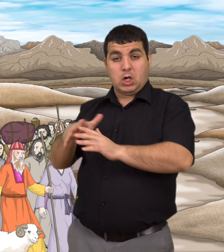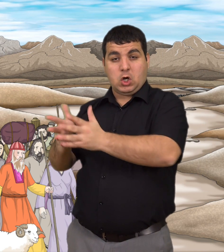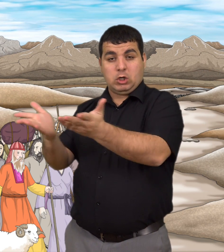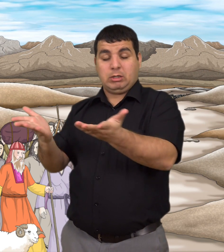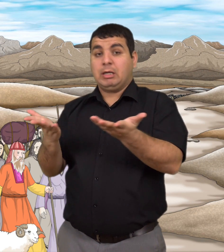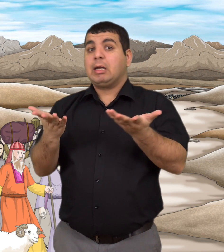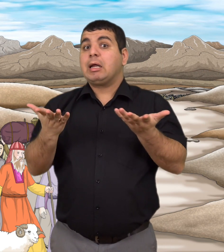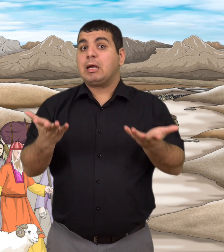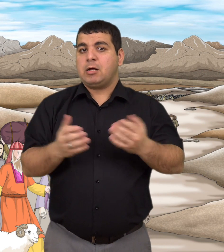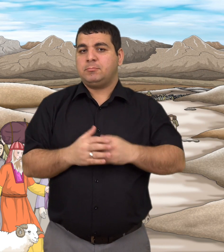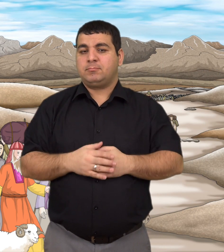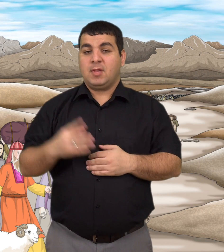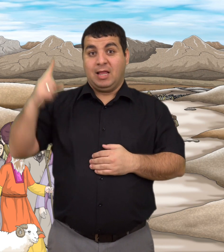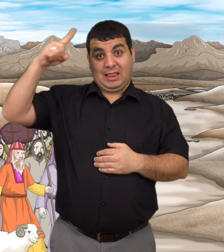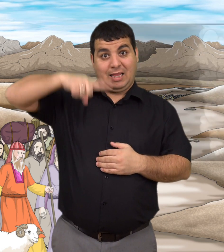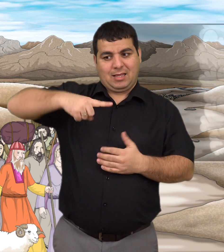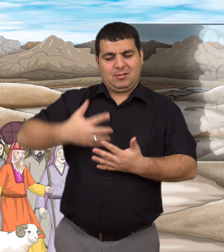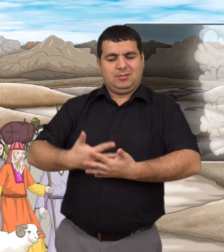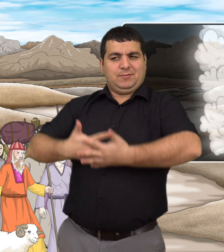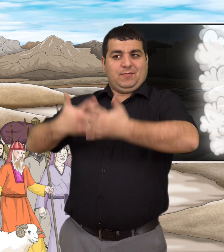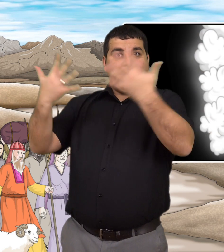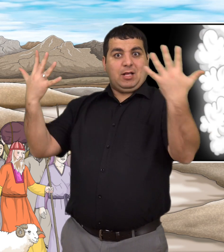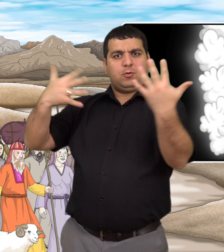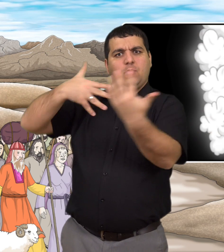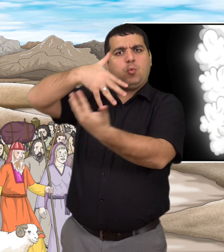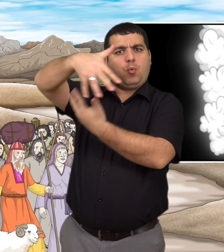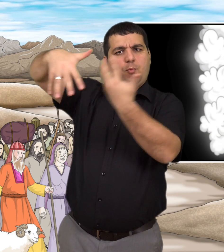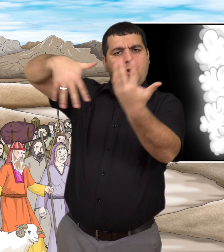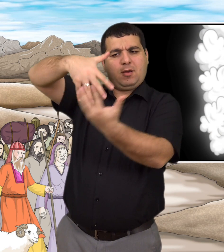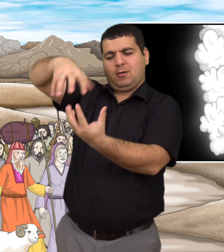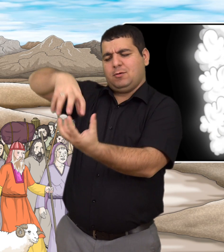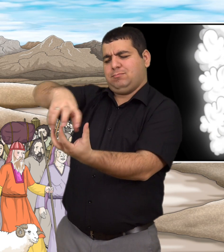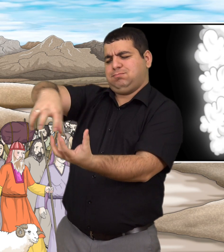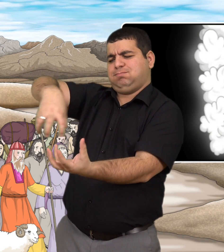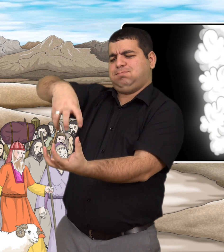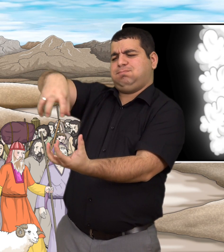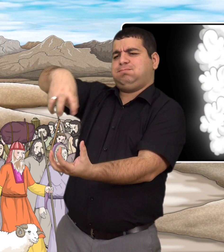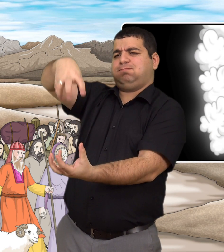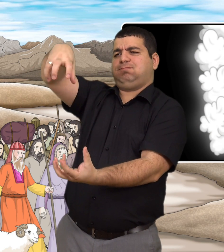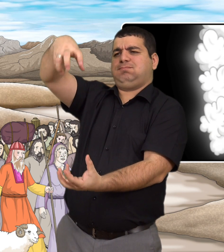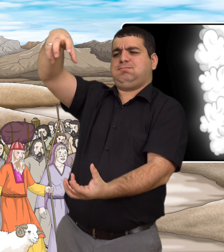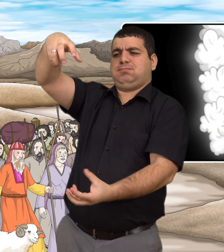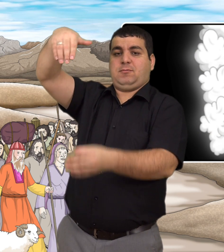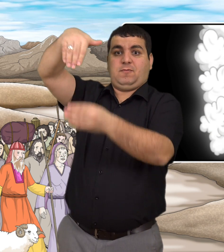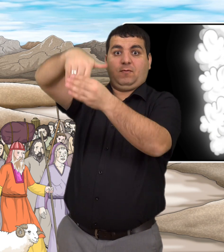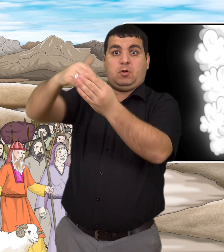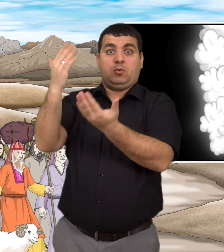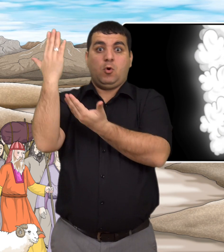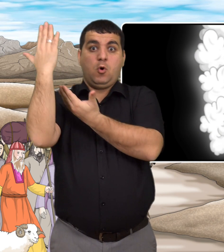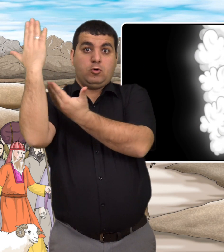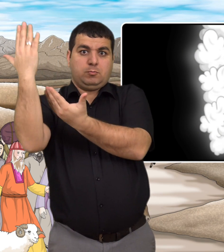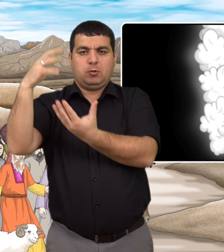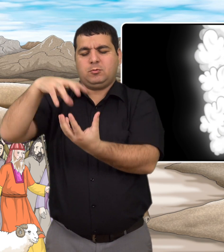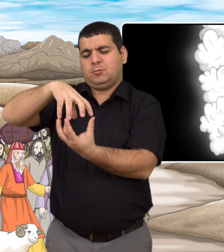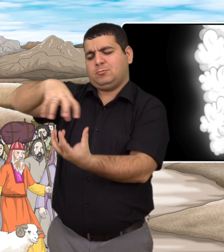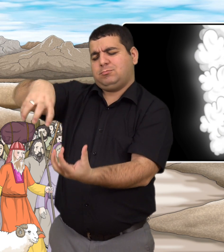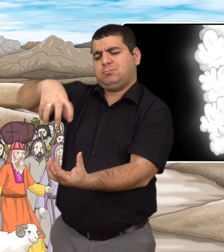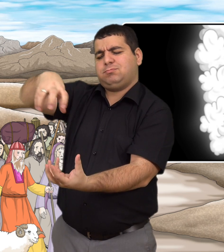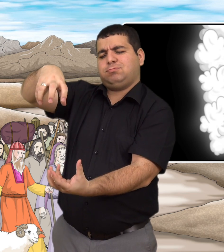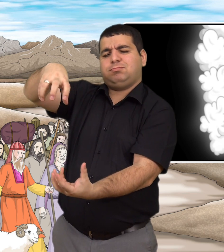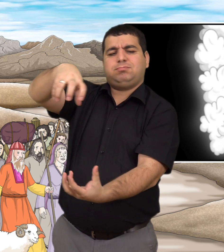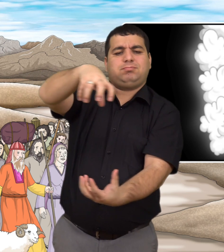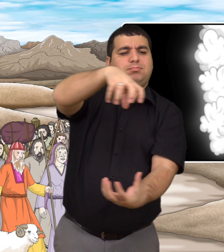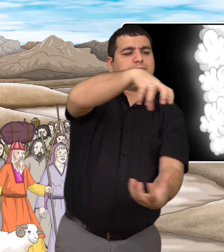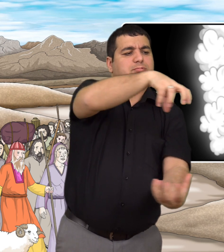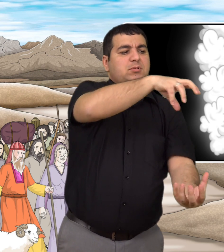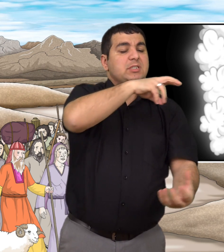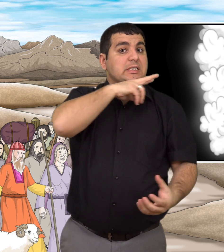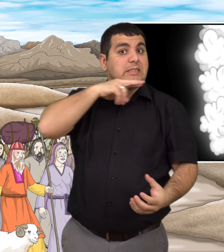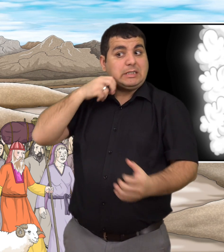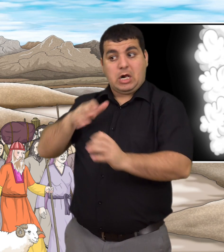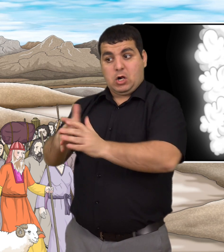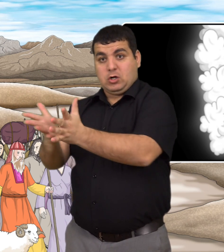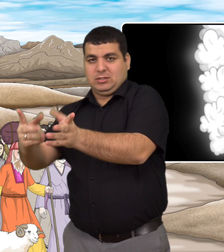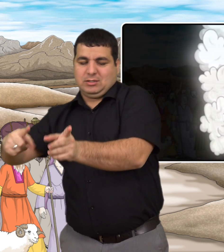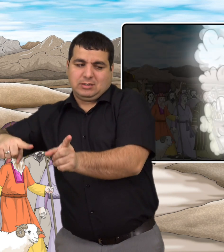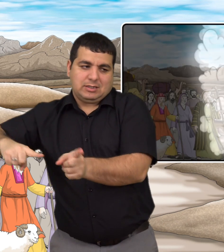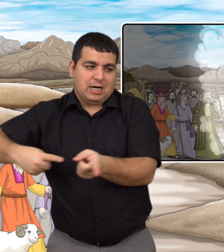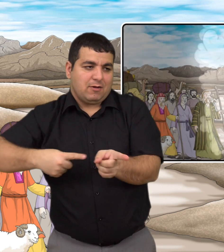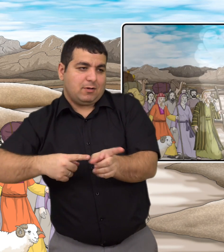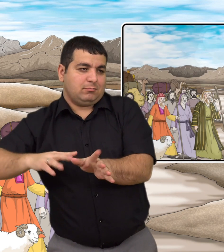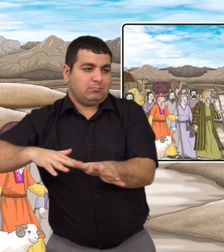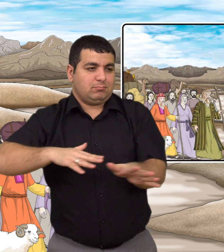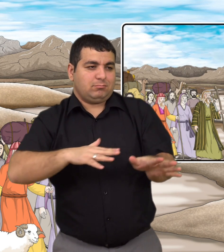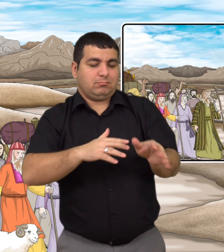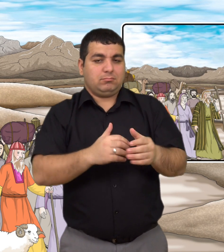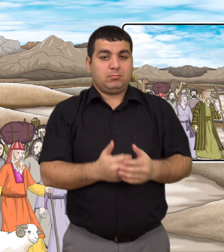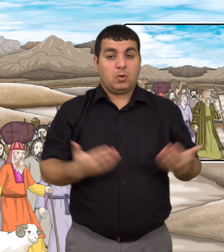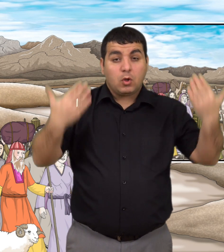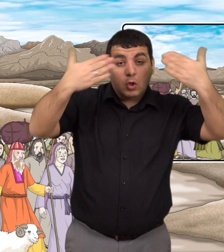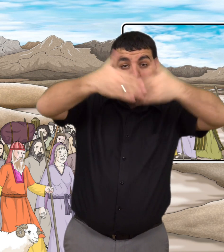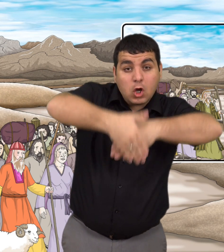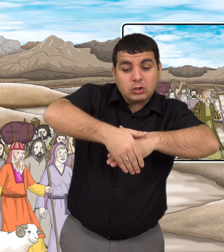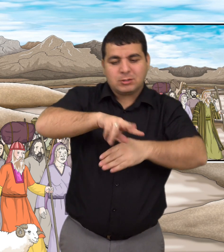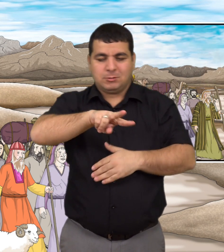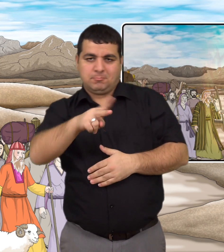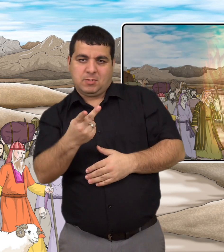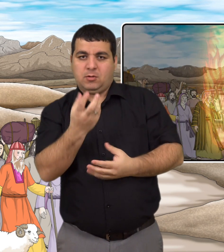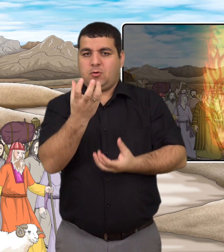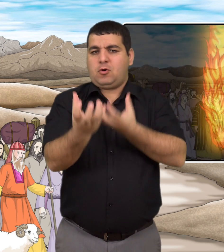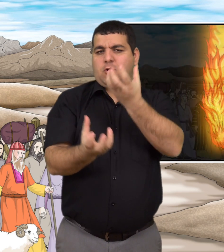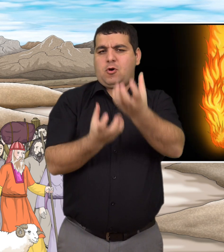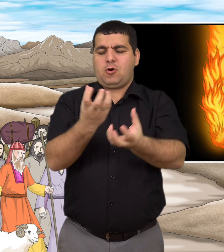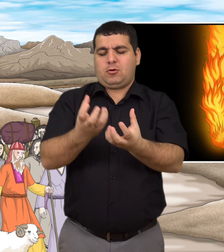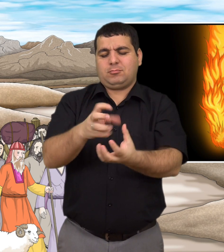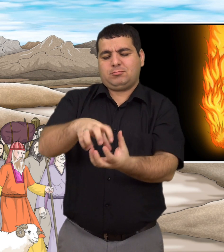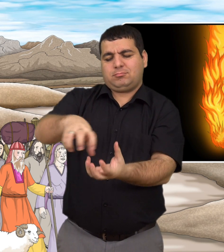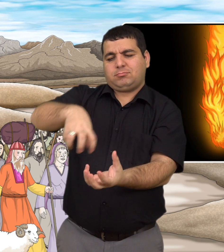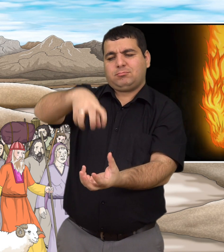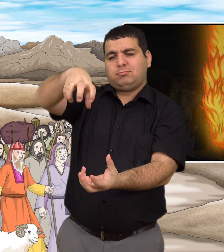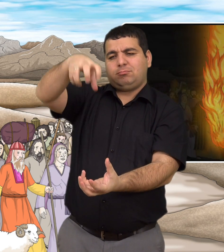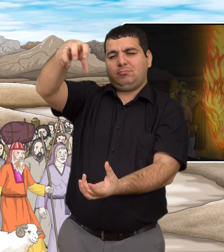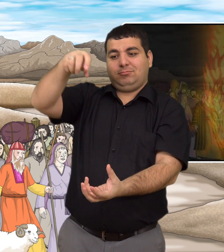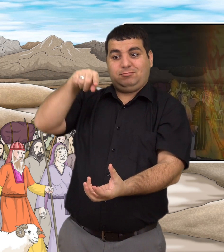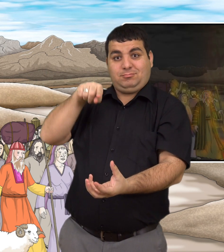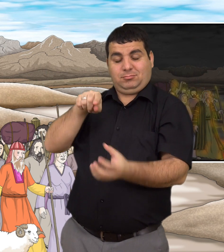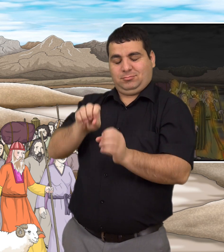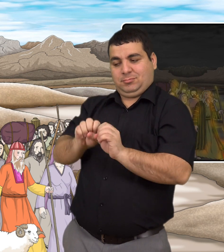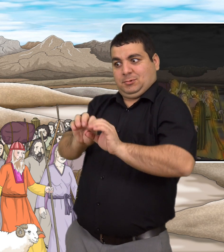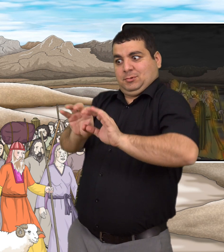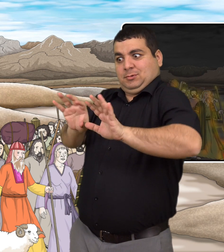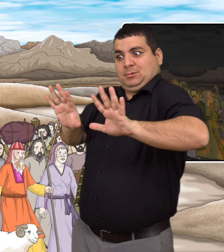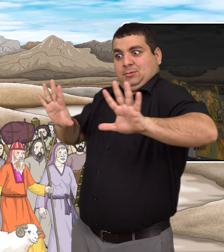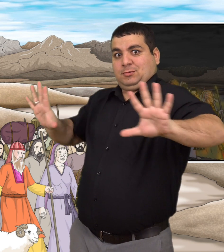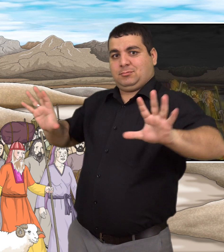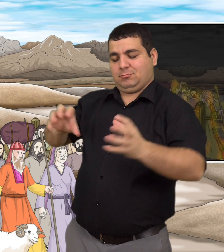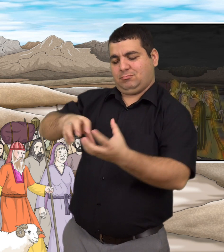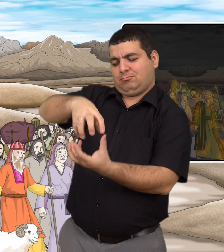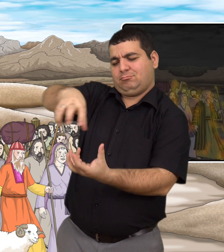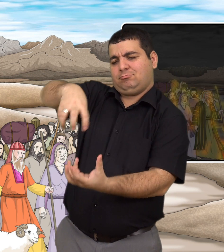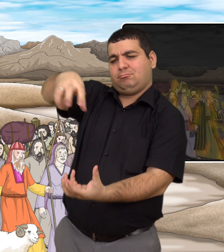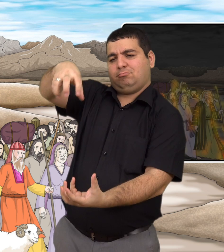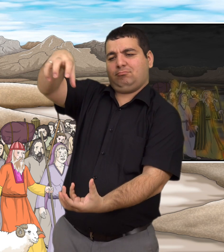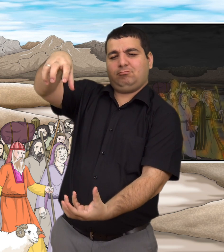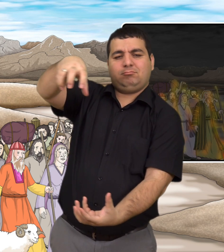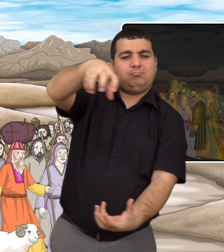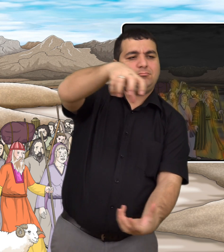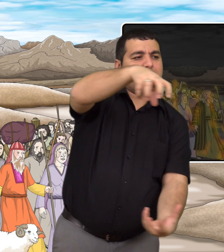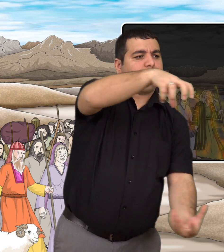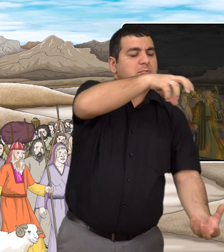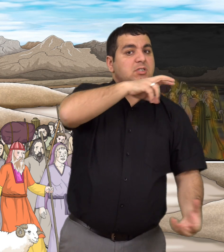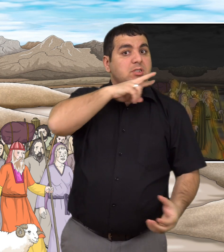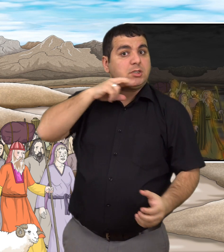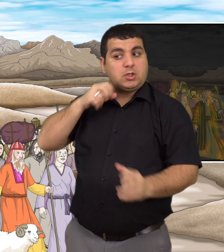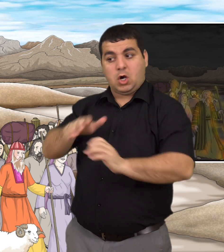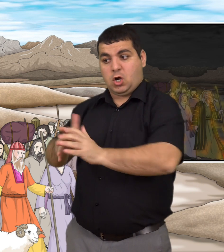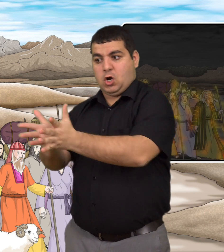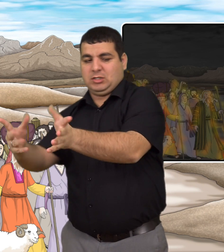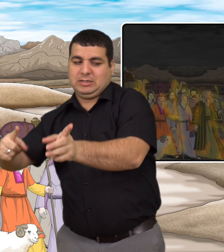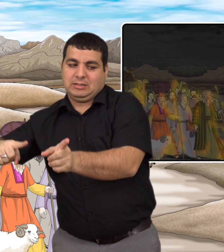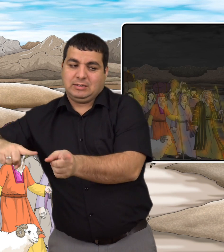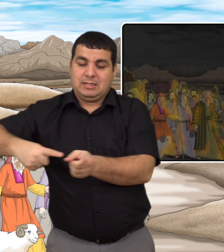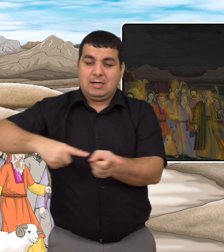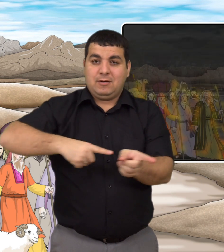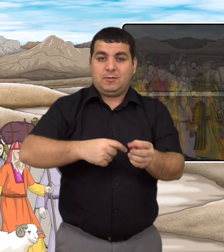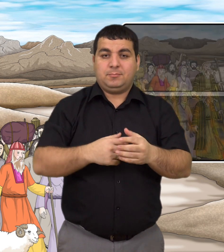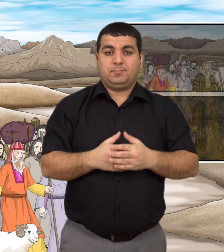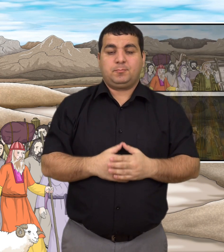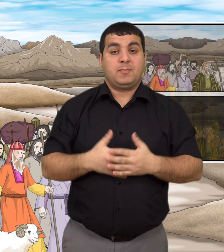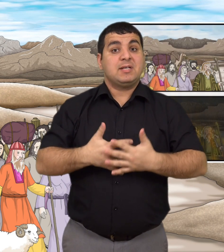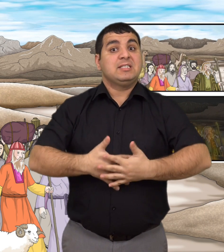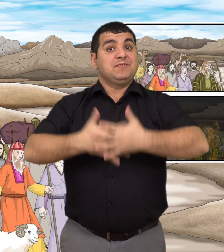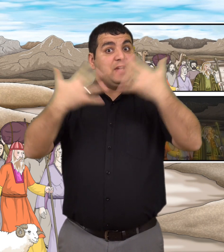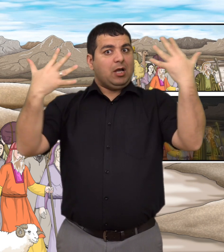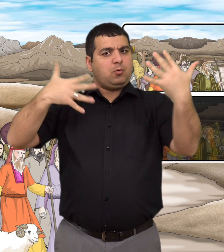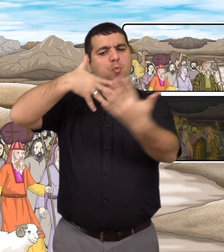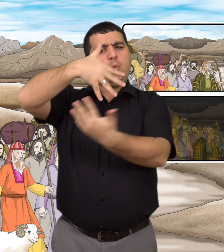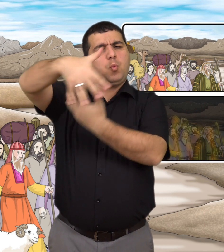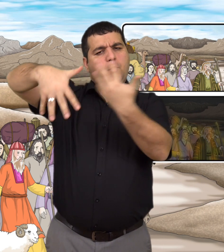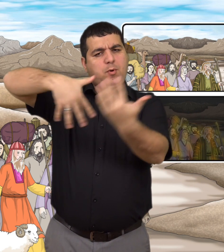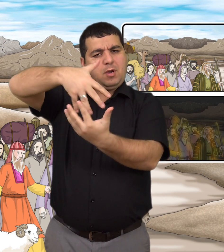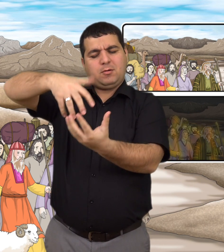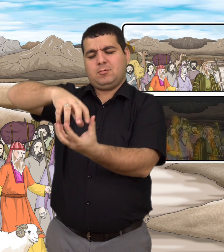And the LORD went before them in a pillar of cloud to guide their way by day, and in a pillar of fire to give them light by night, so that they could travel by day or night.